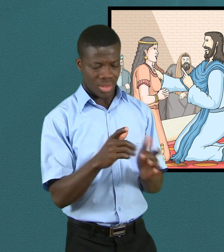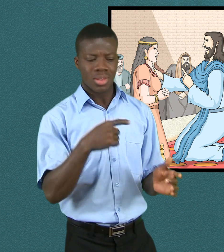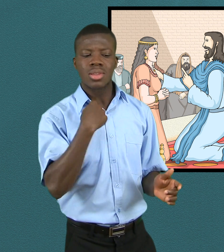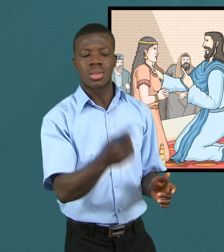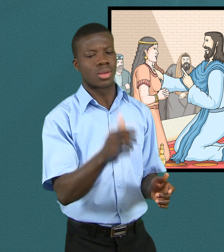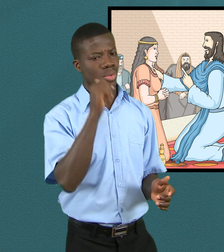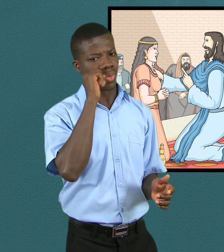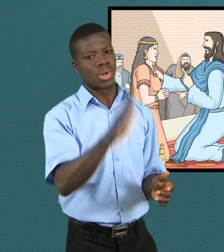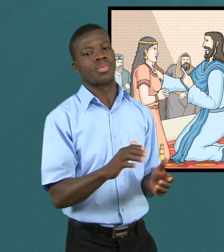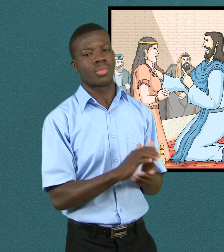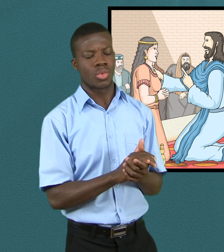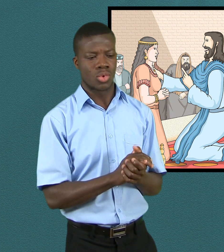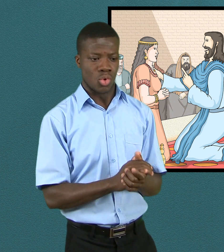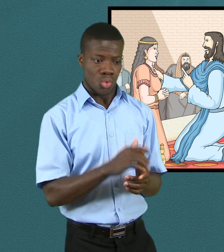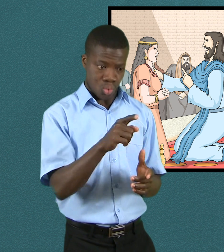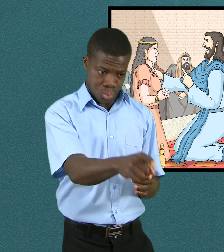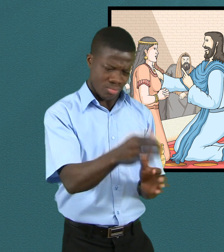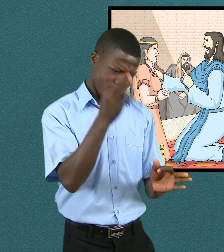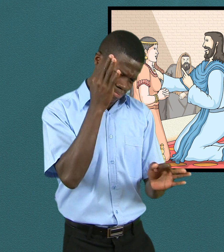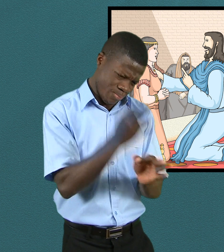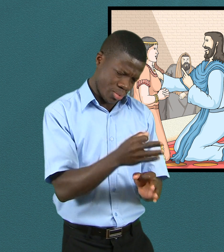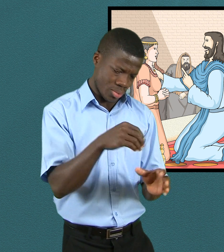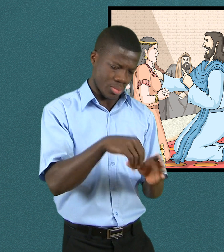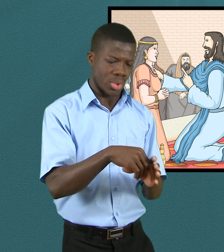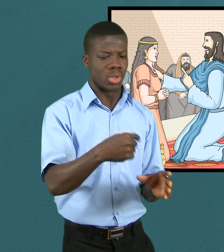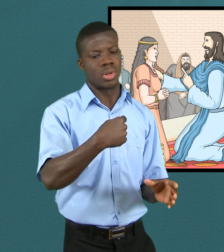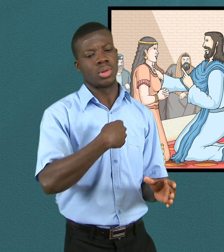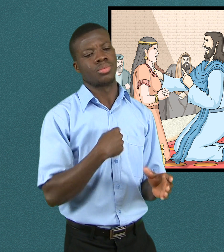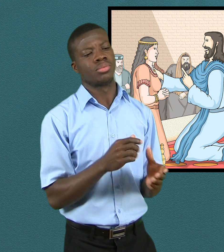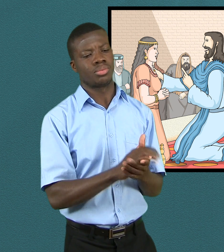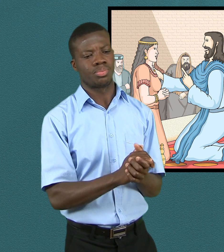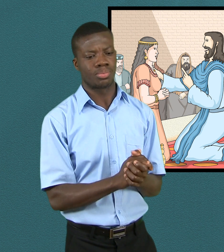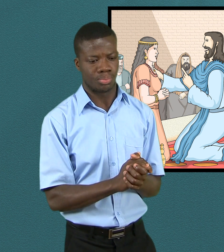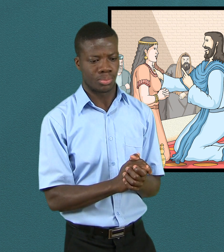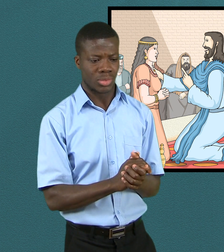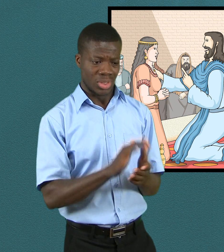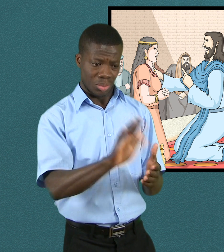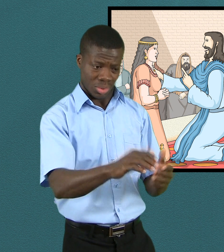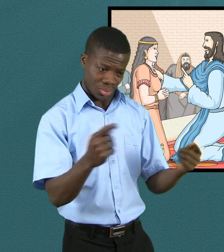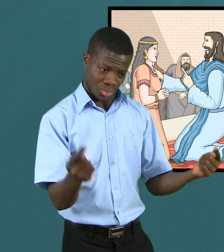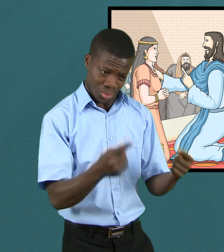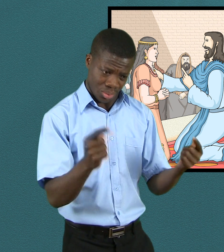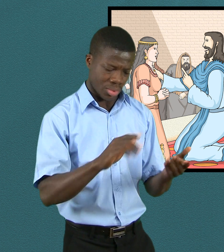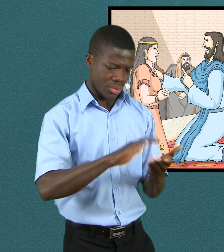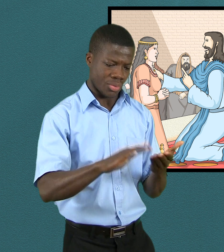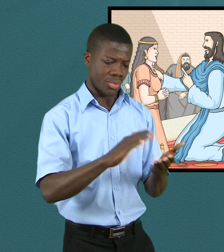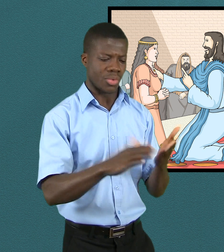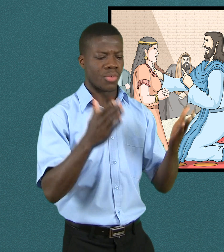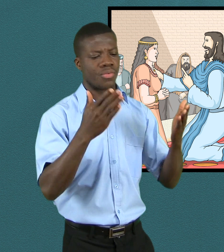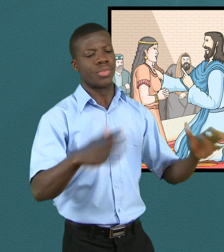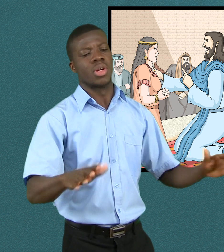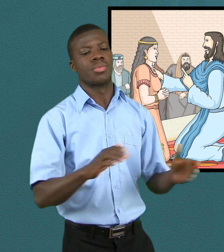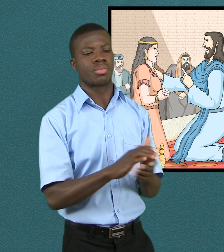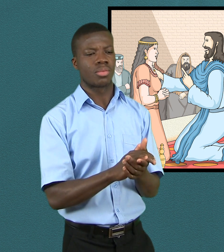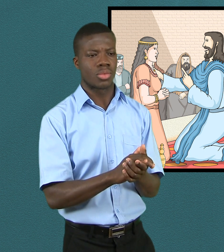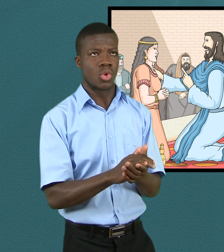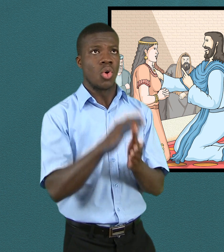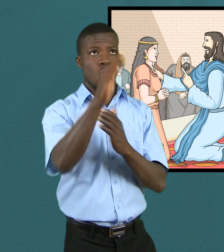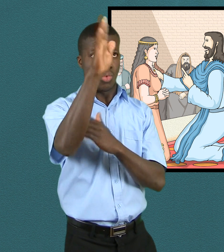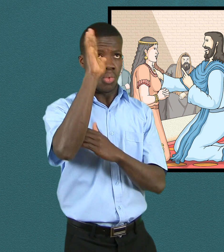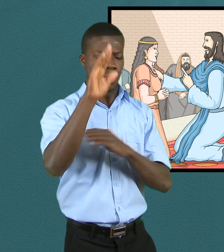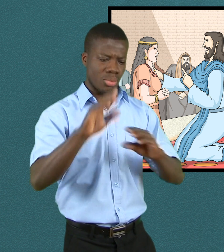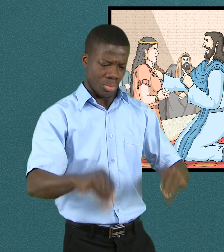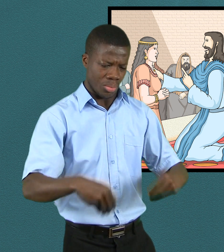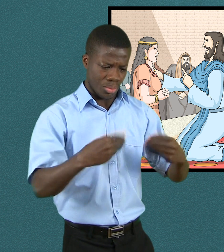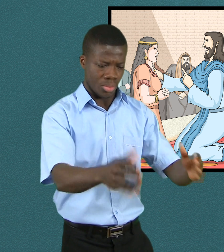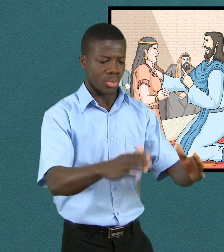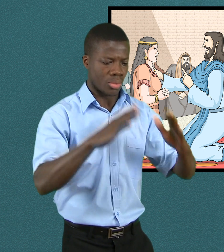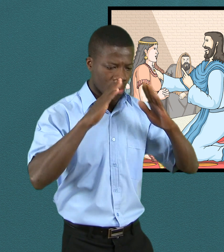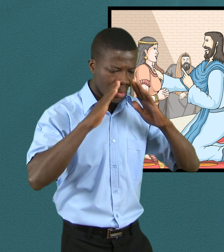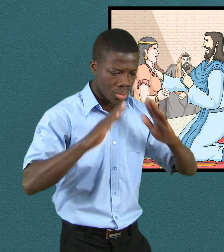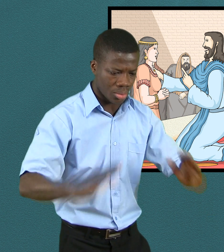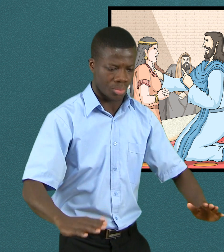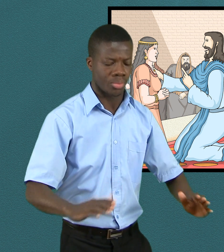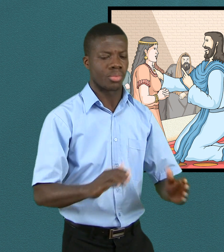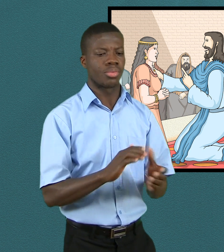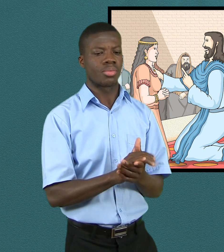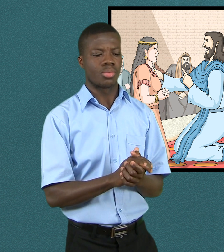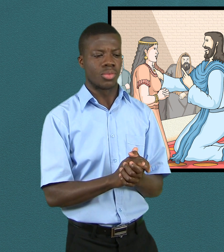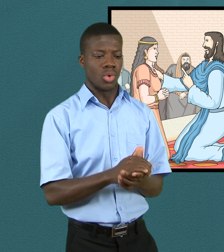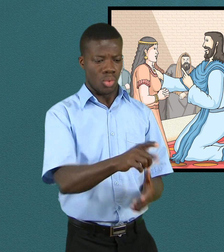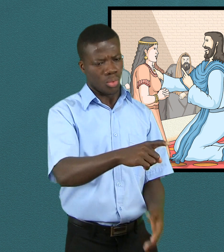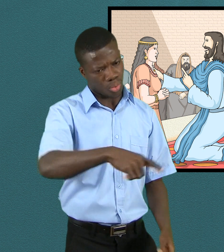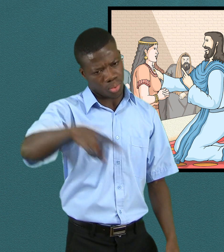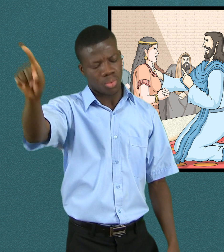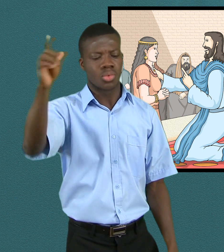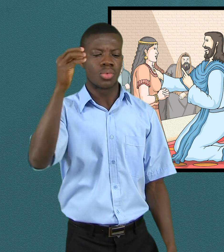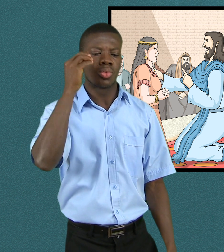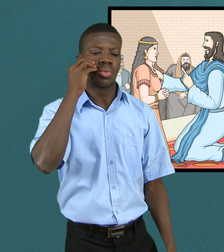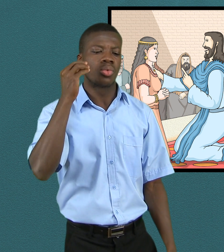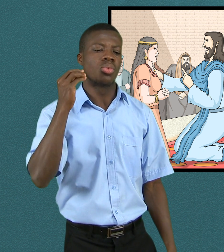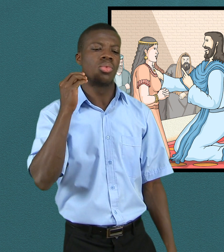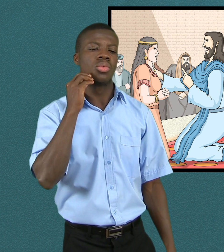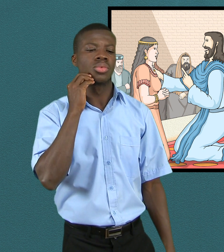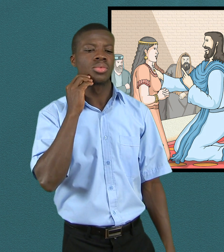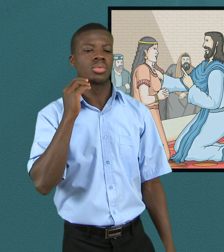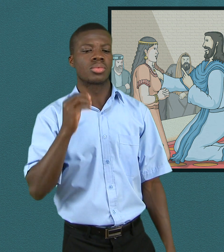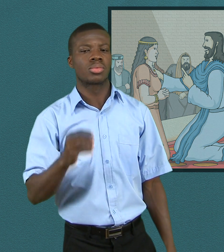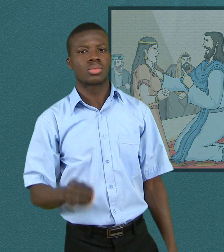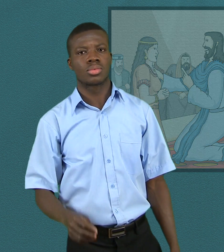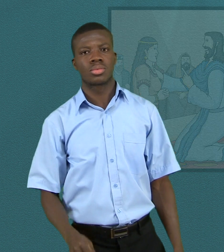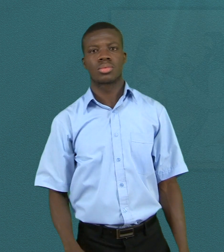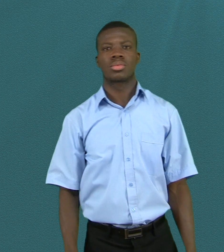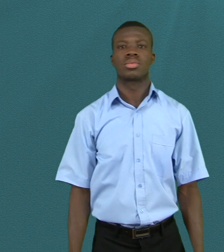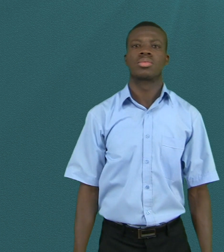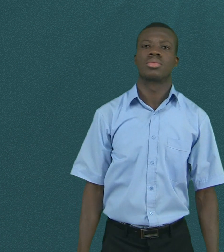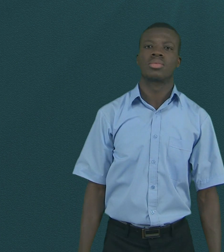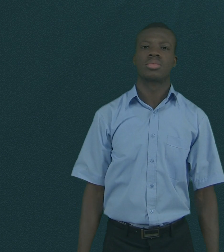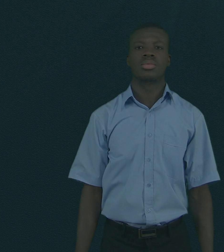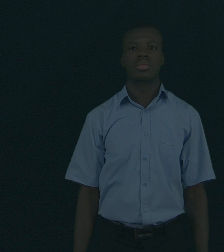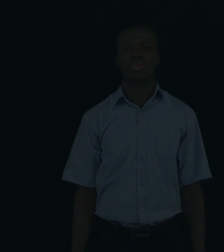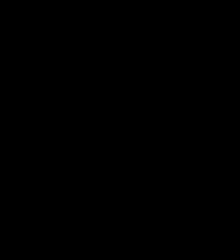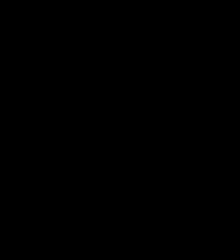And Jesus told the woman, “Your faith has saved you; go in peace.”